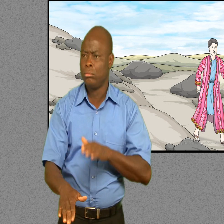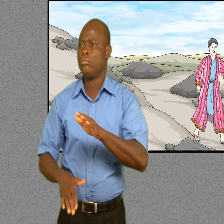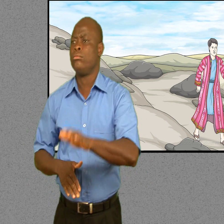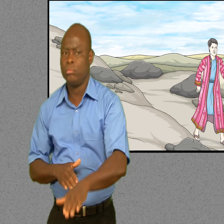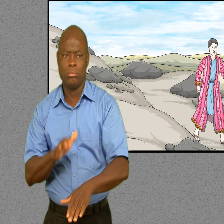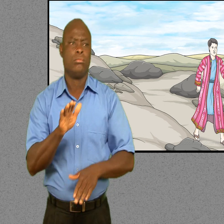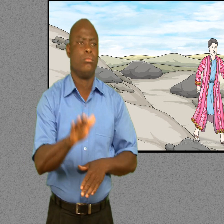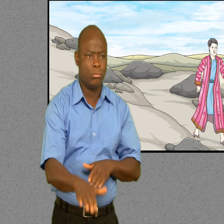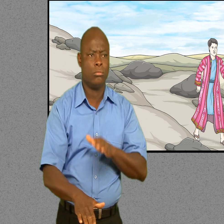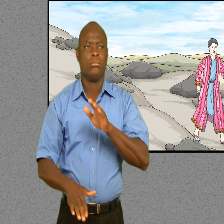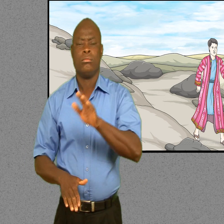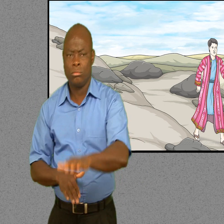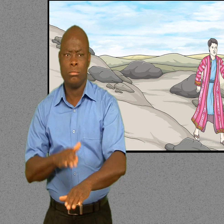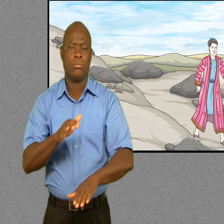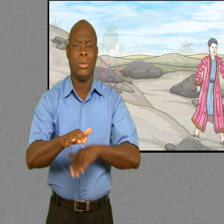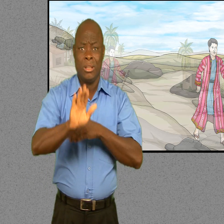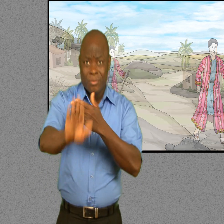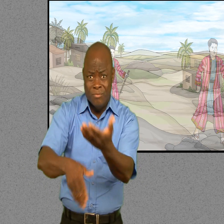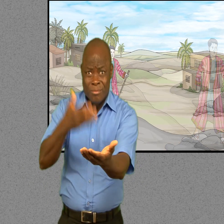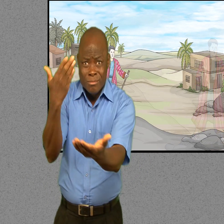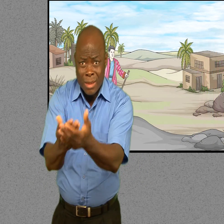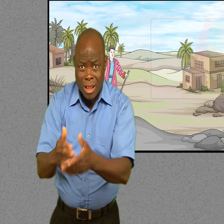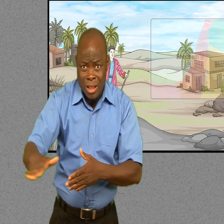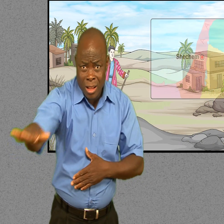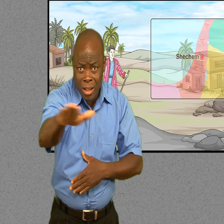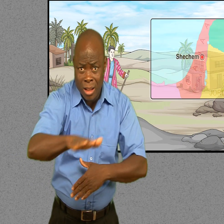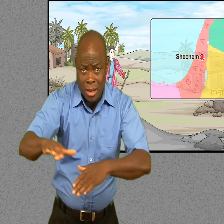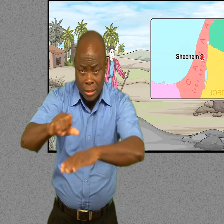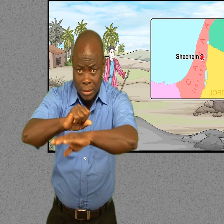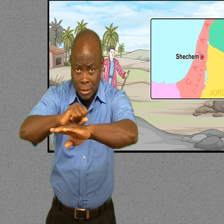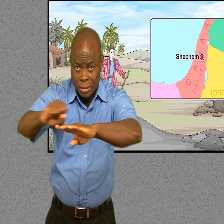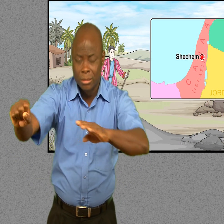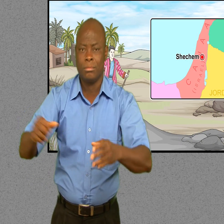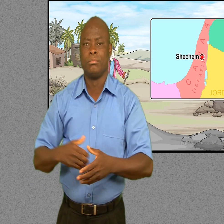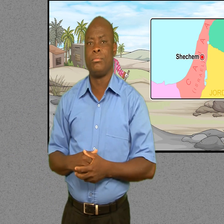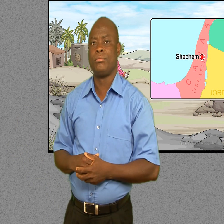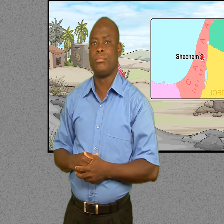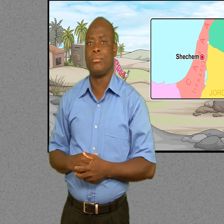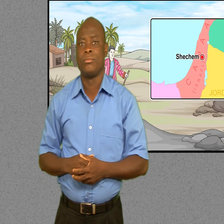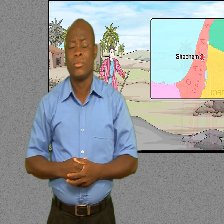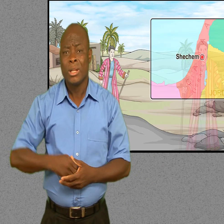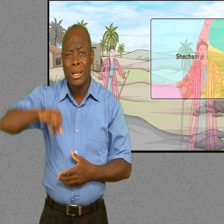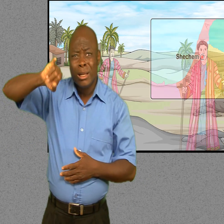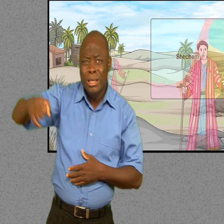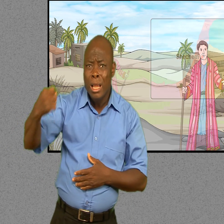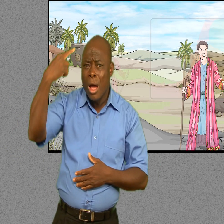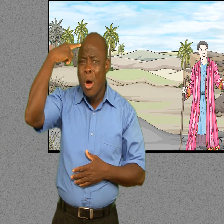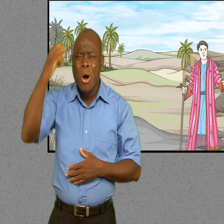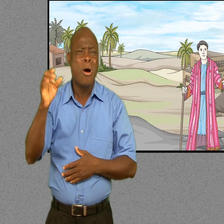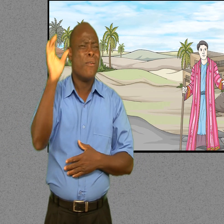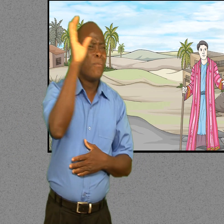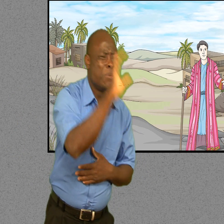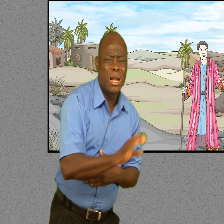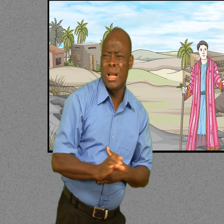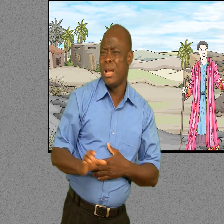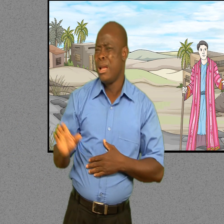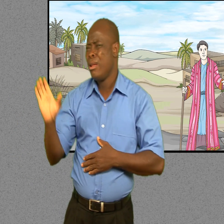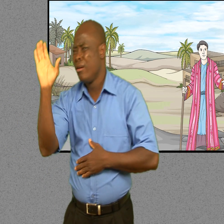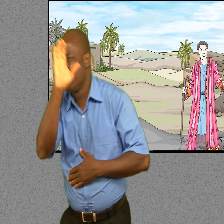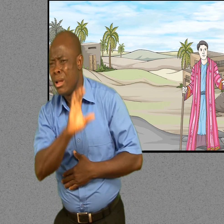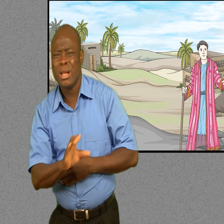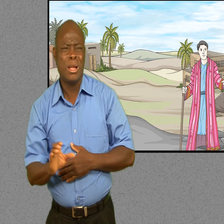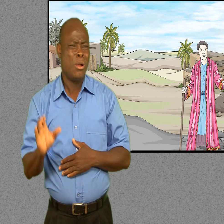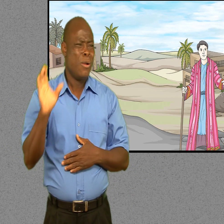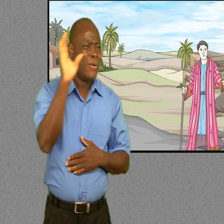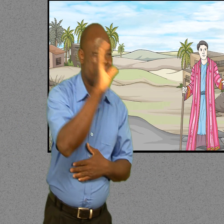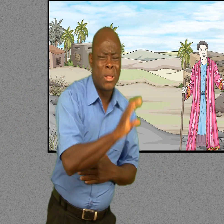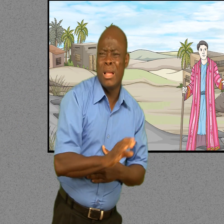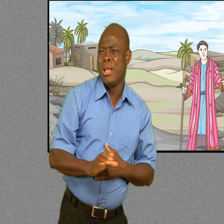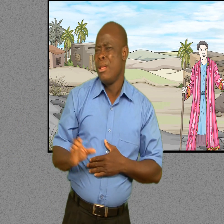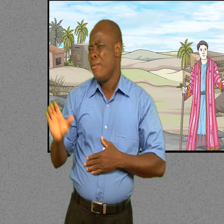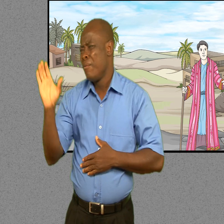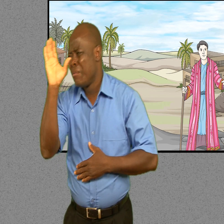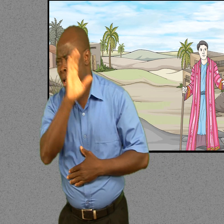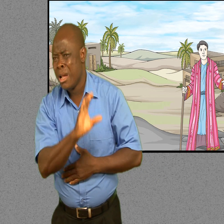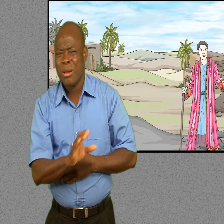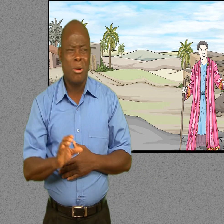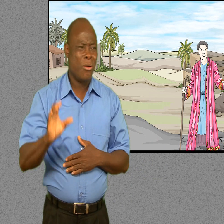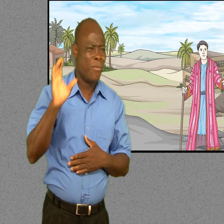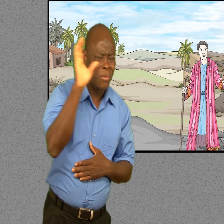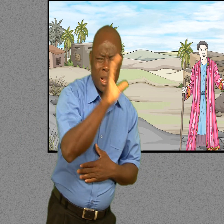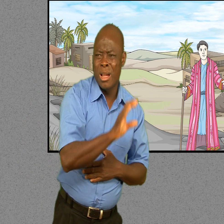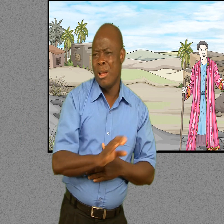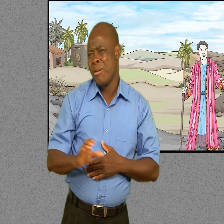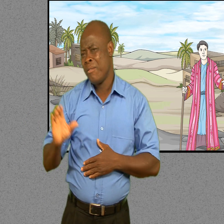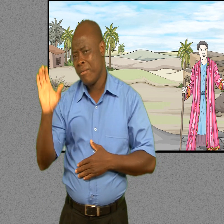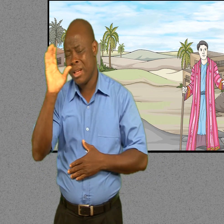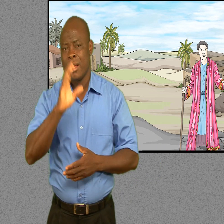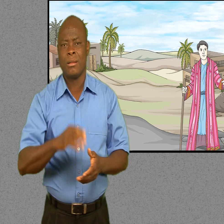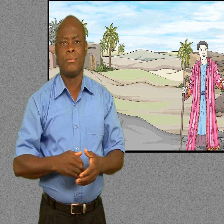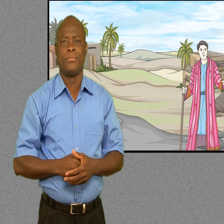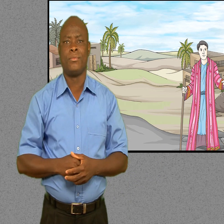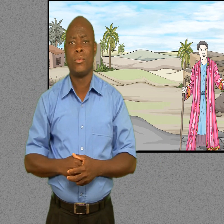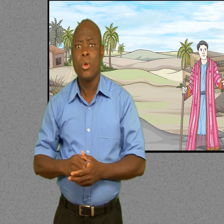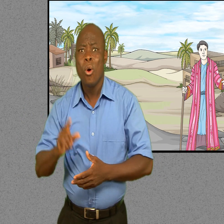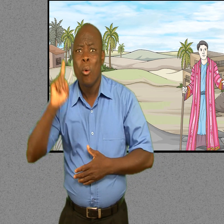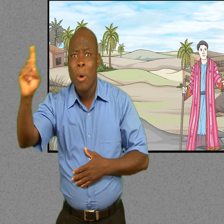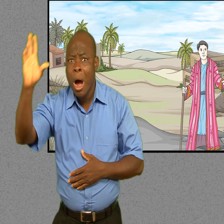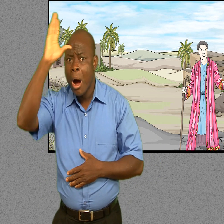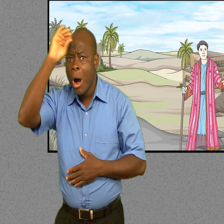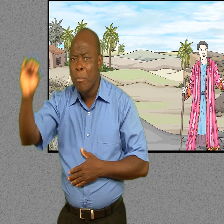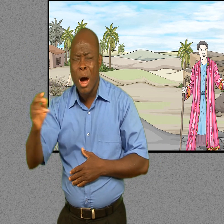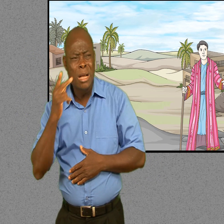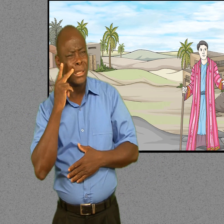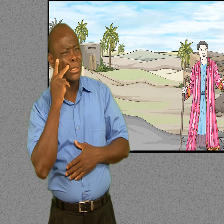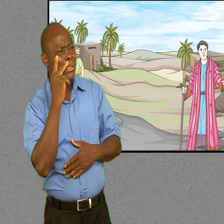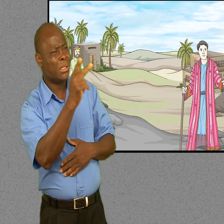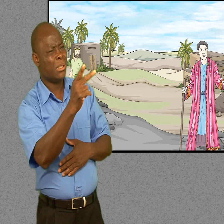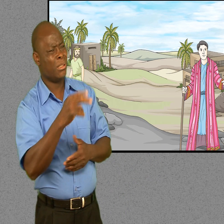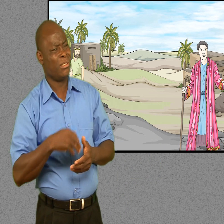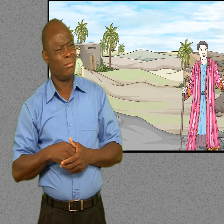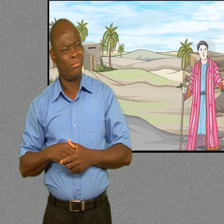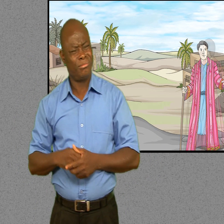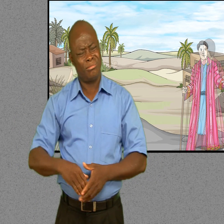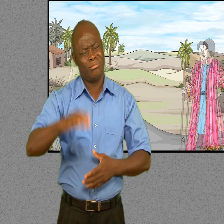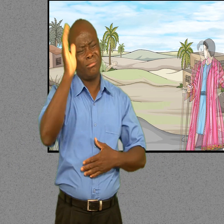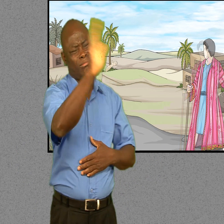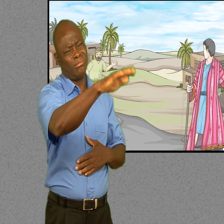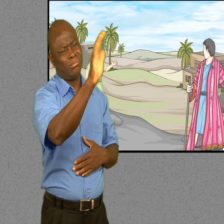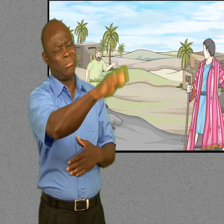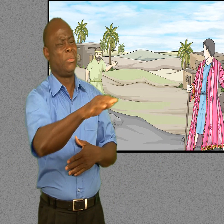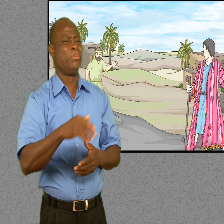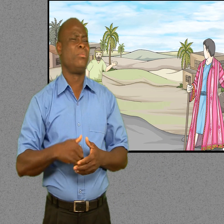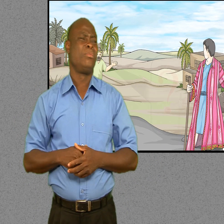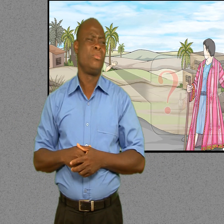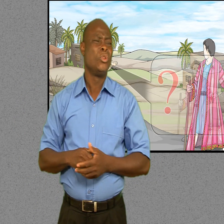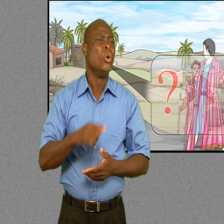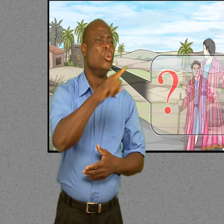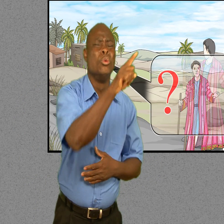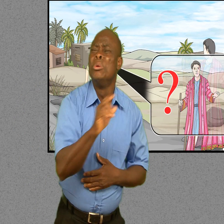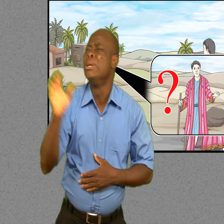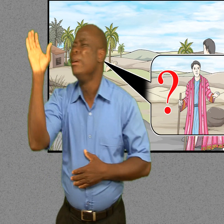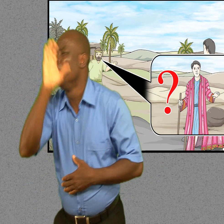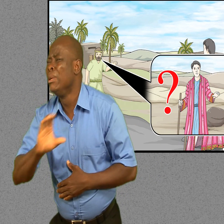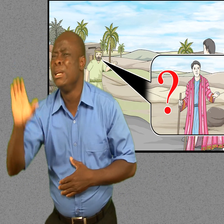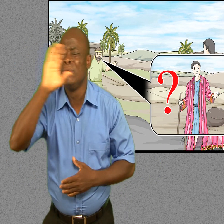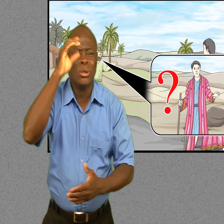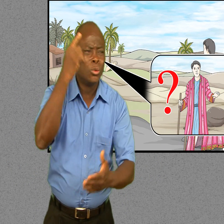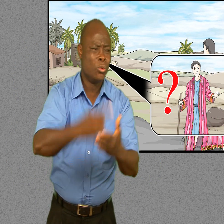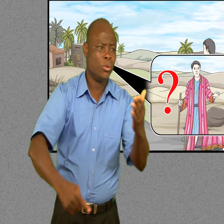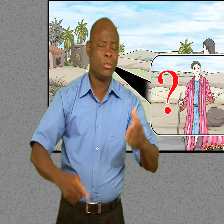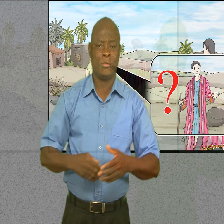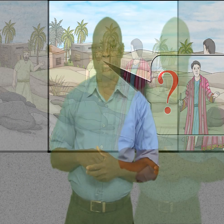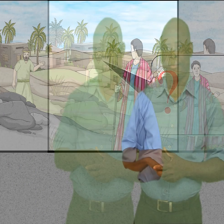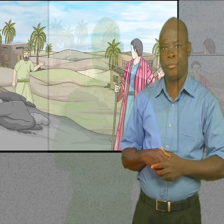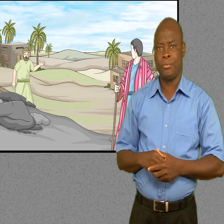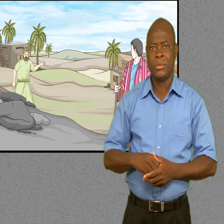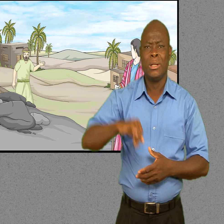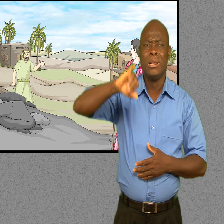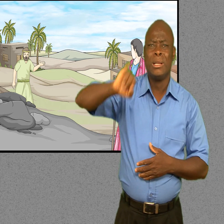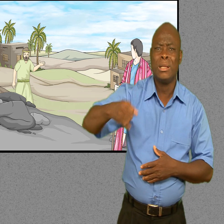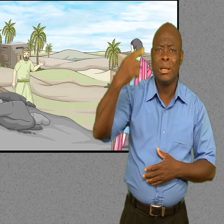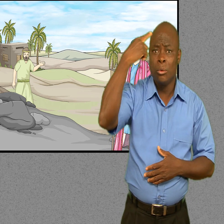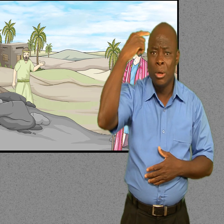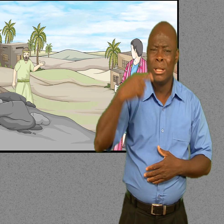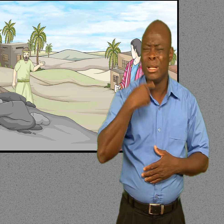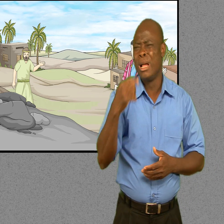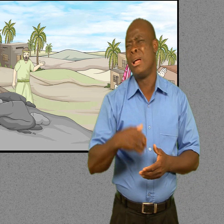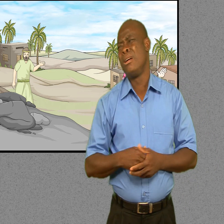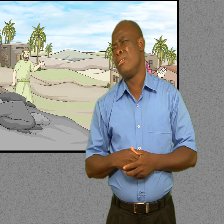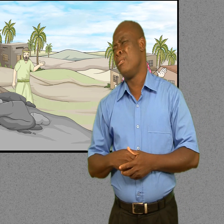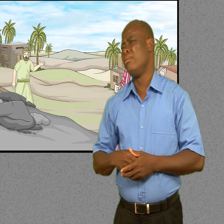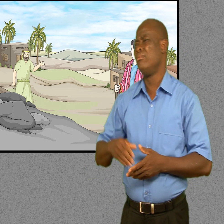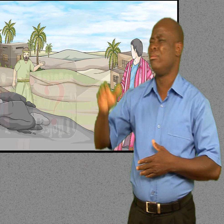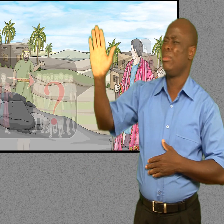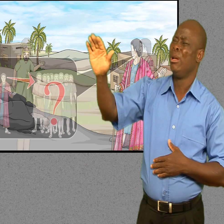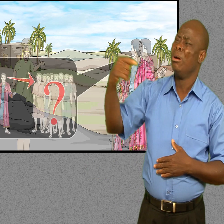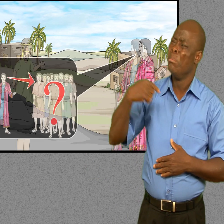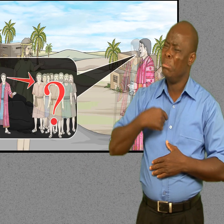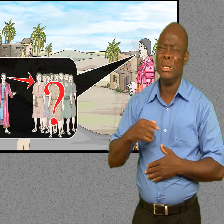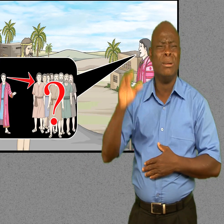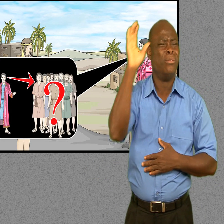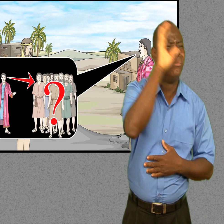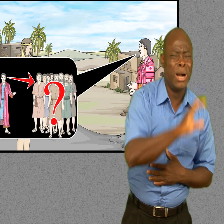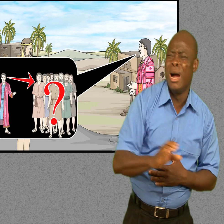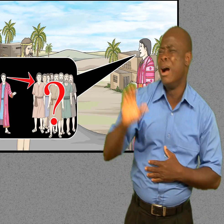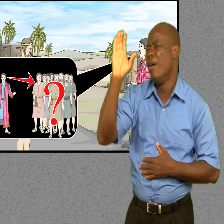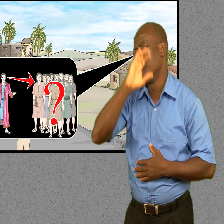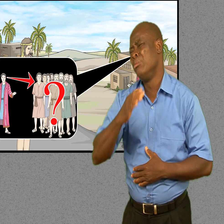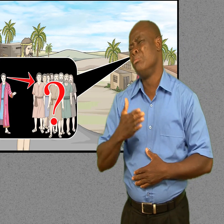And when Joseph arrived in Shechem, a man found him wandering in the field and asked, “What are you looking for?”